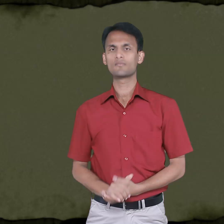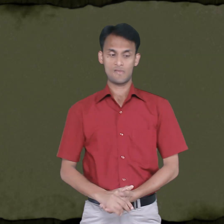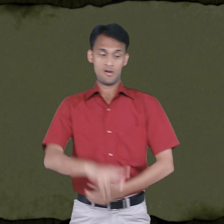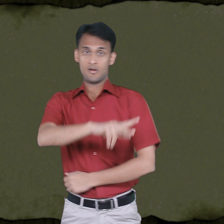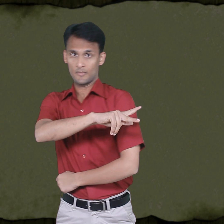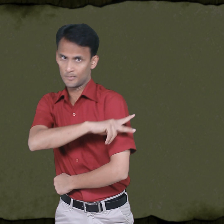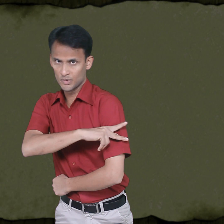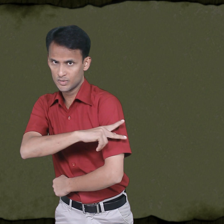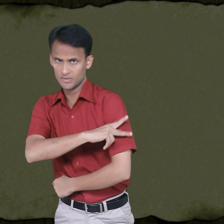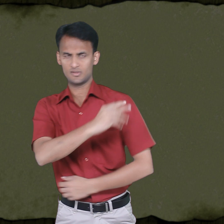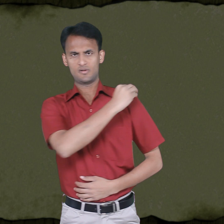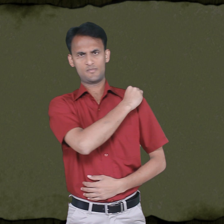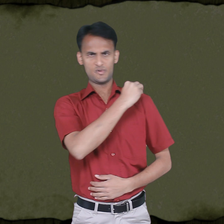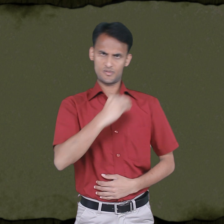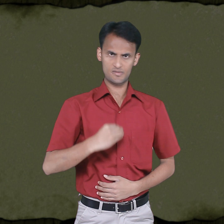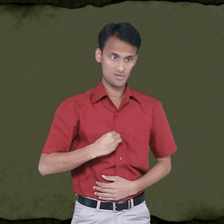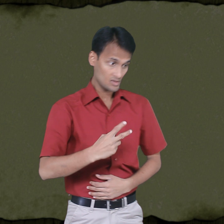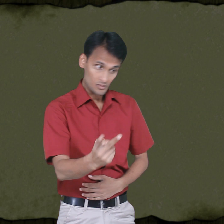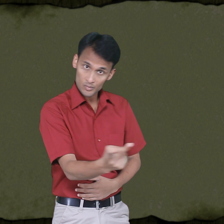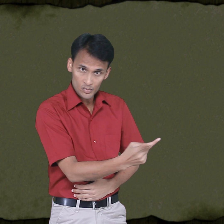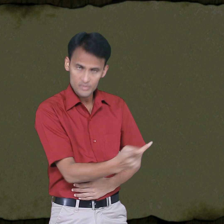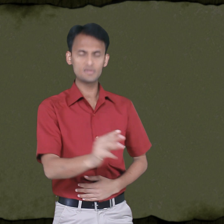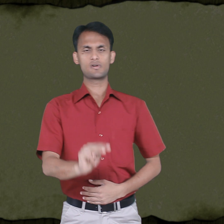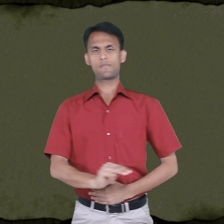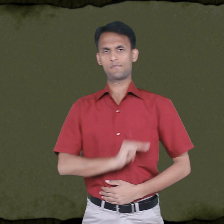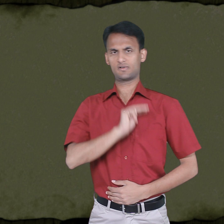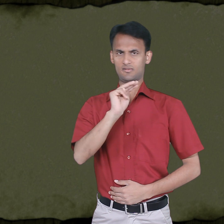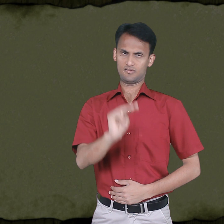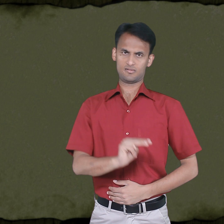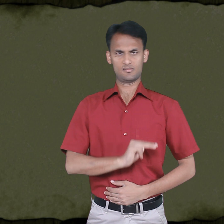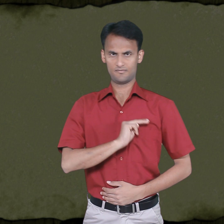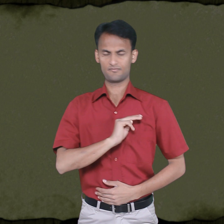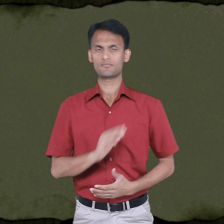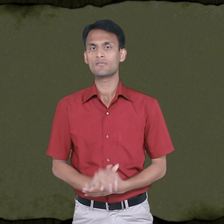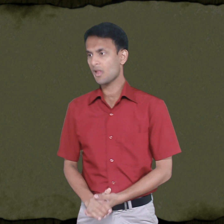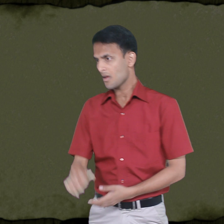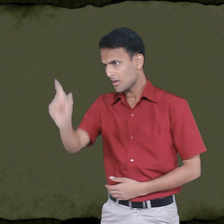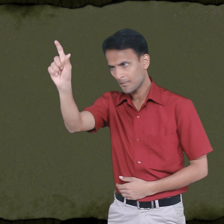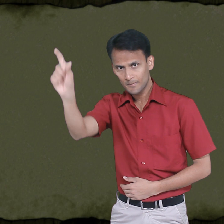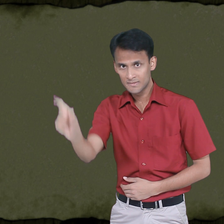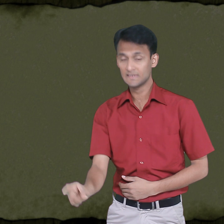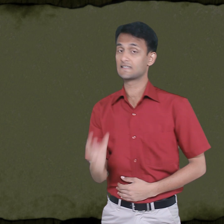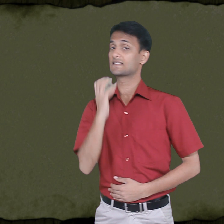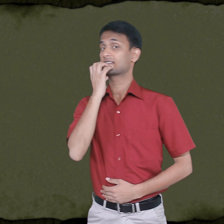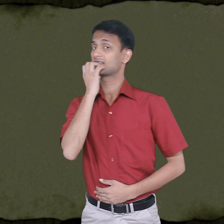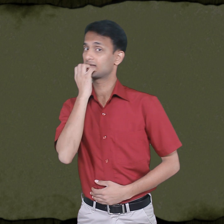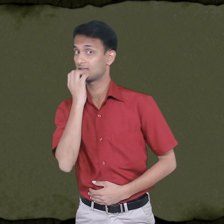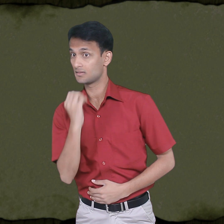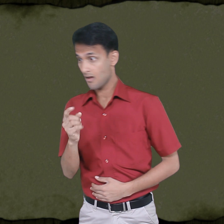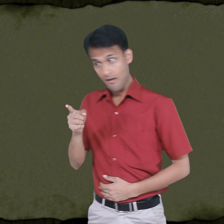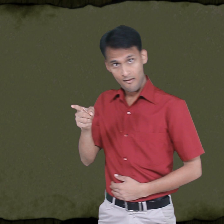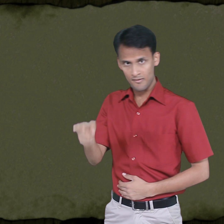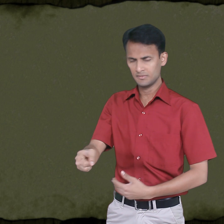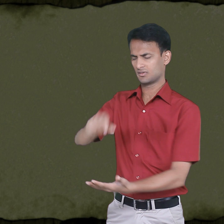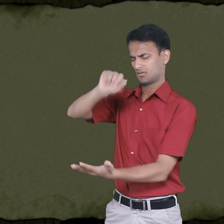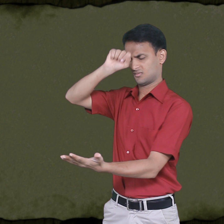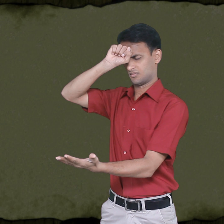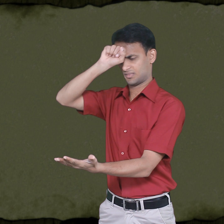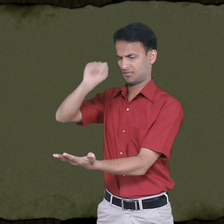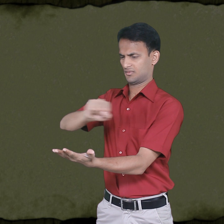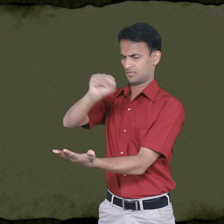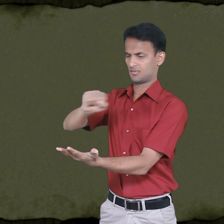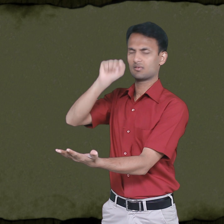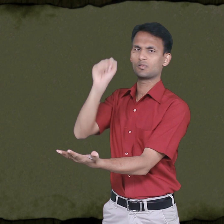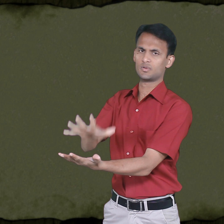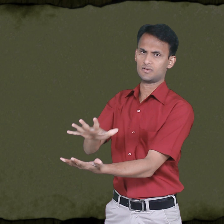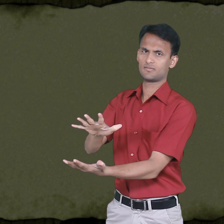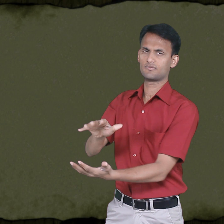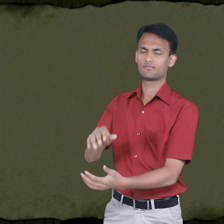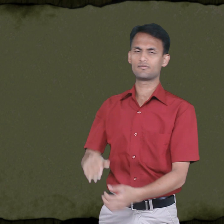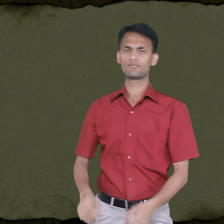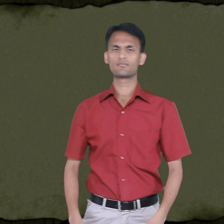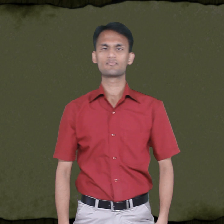Paul and Barnabas' mission and a Jewish sorcerer